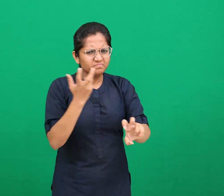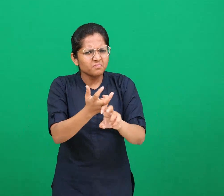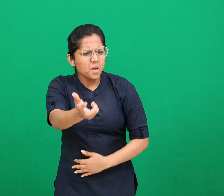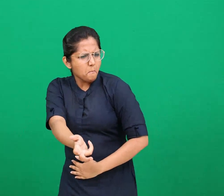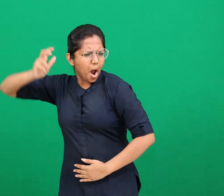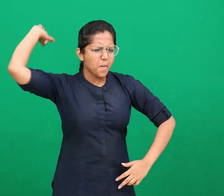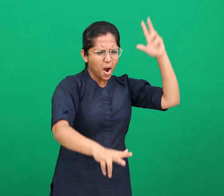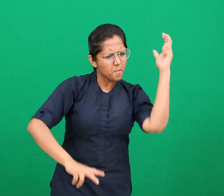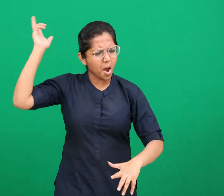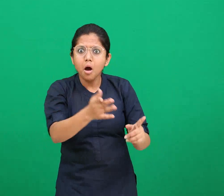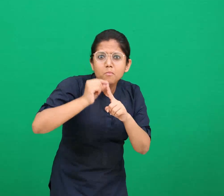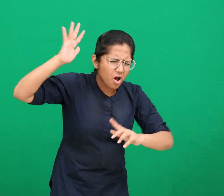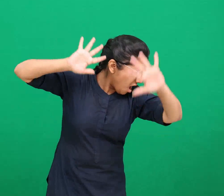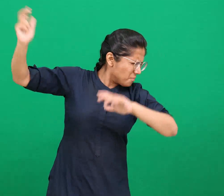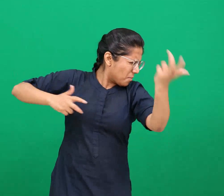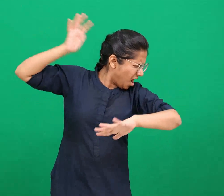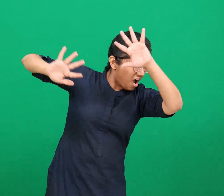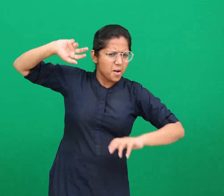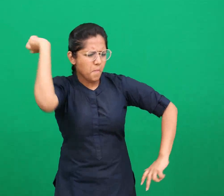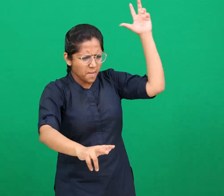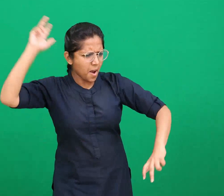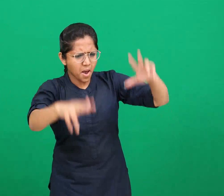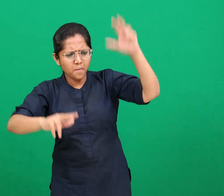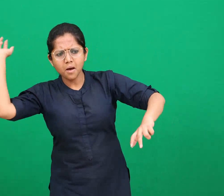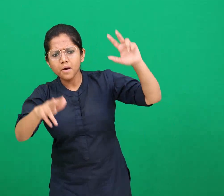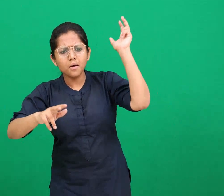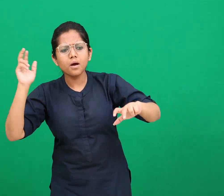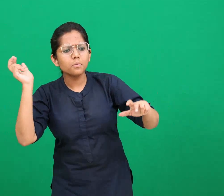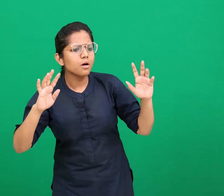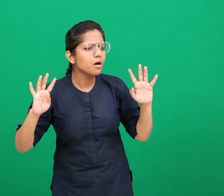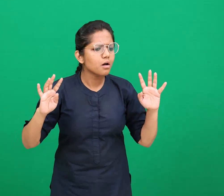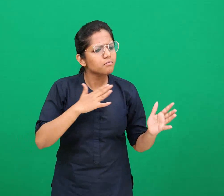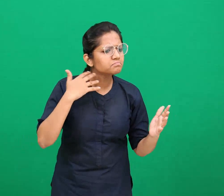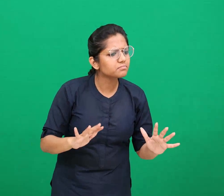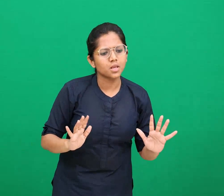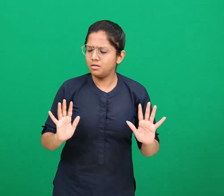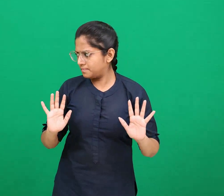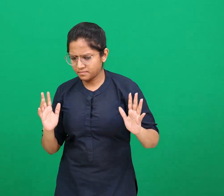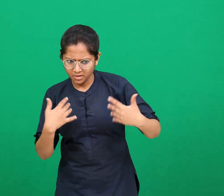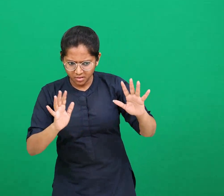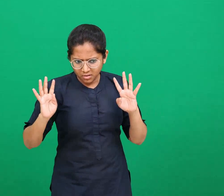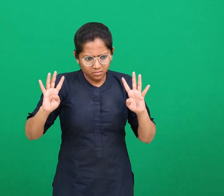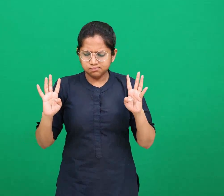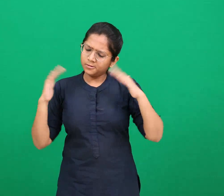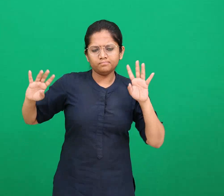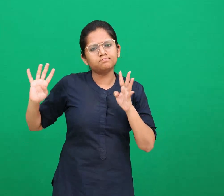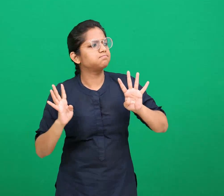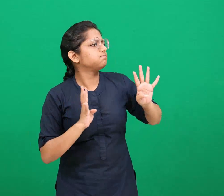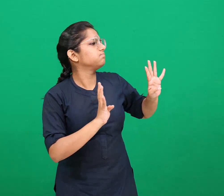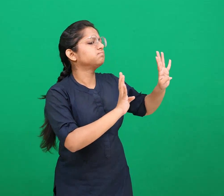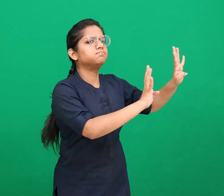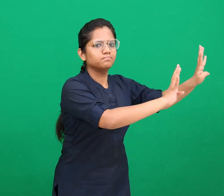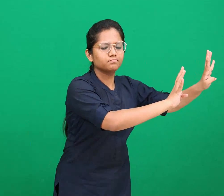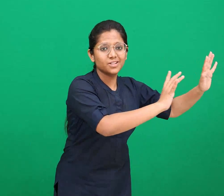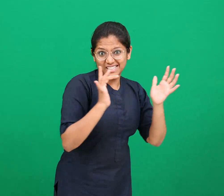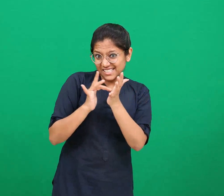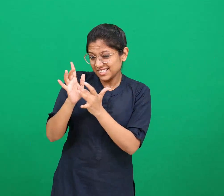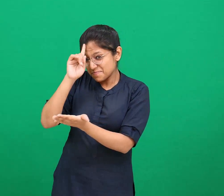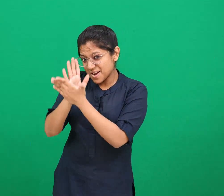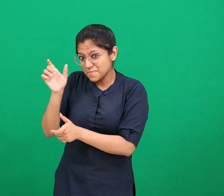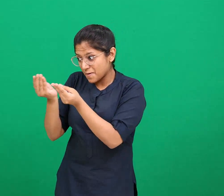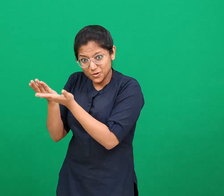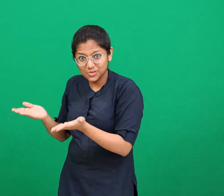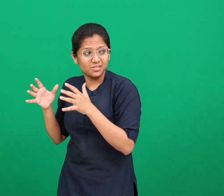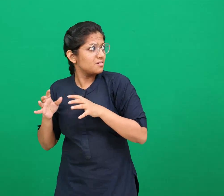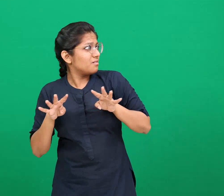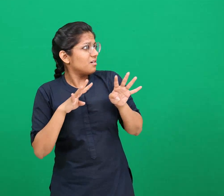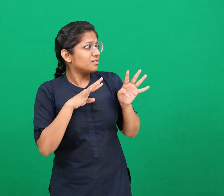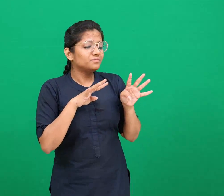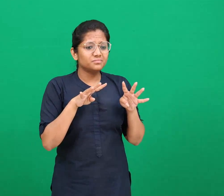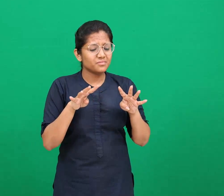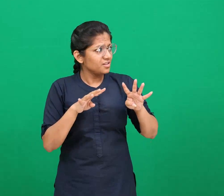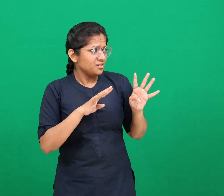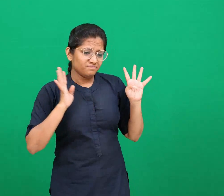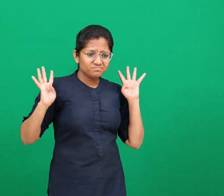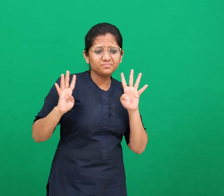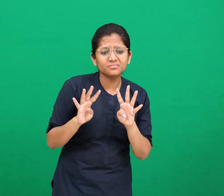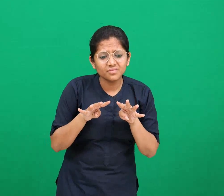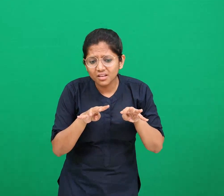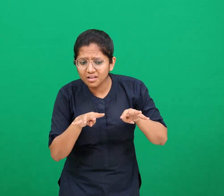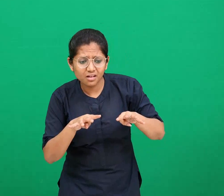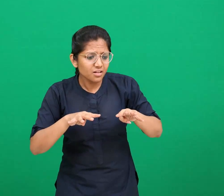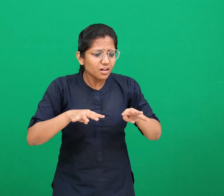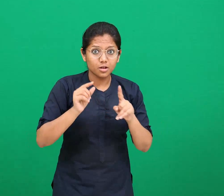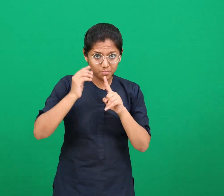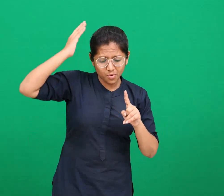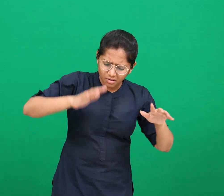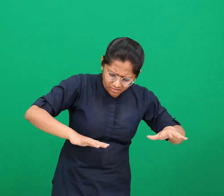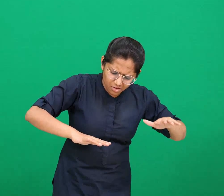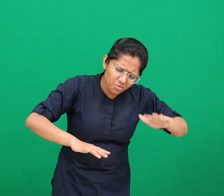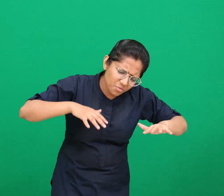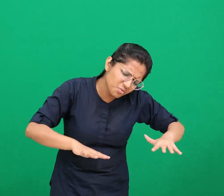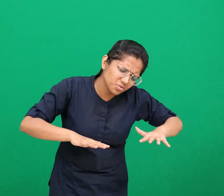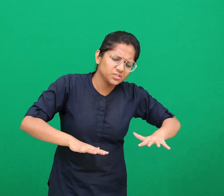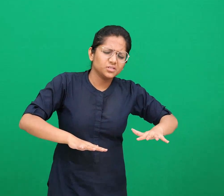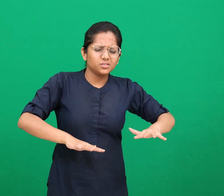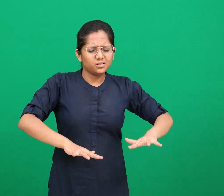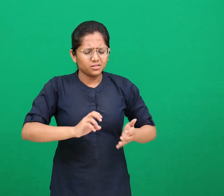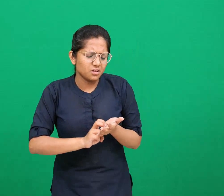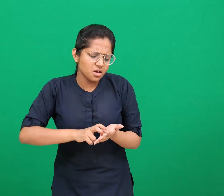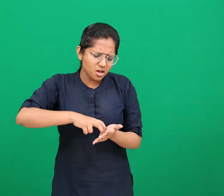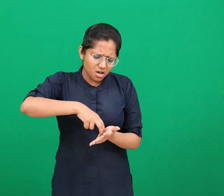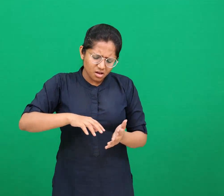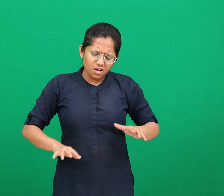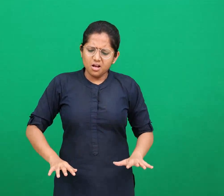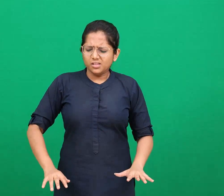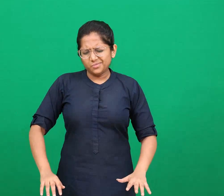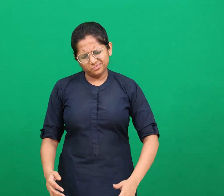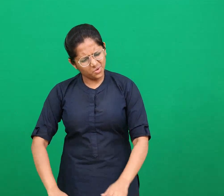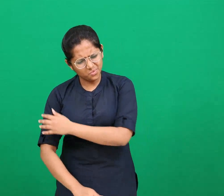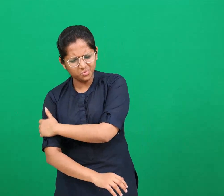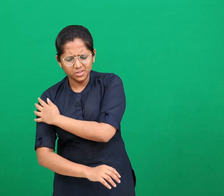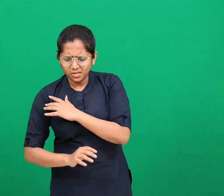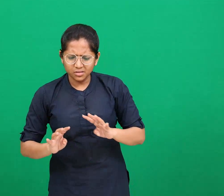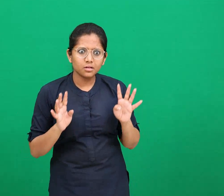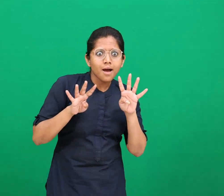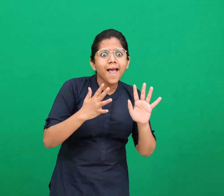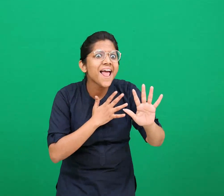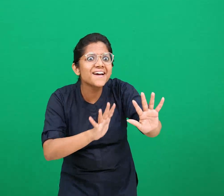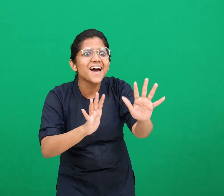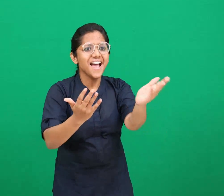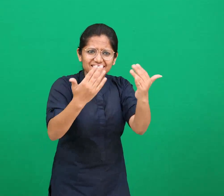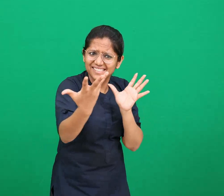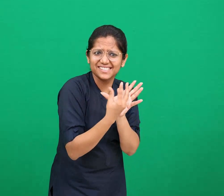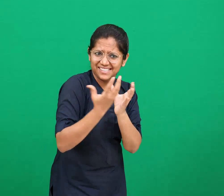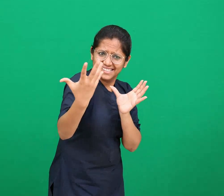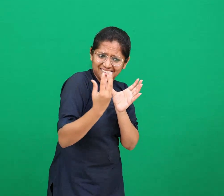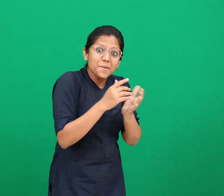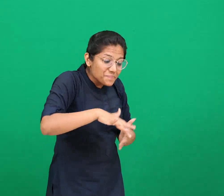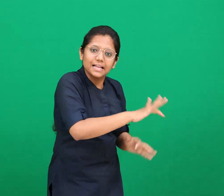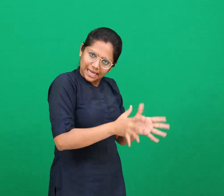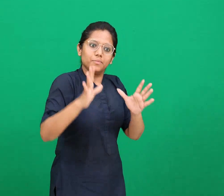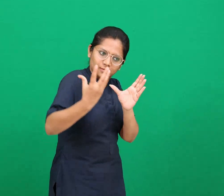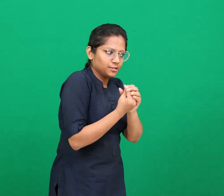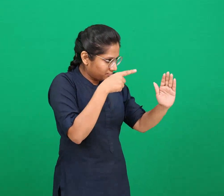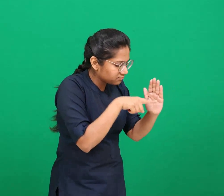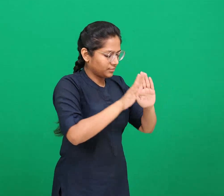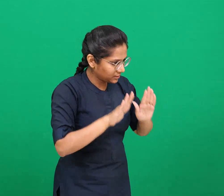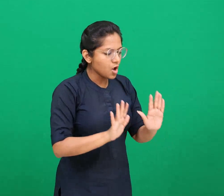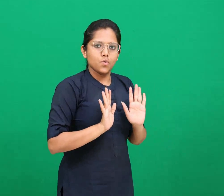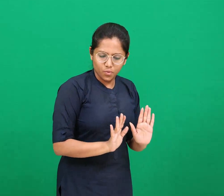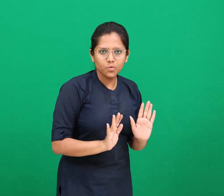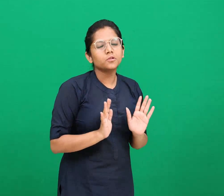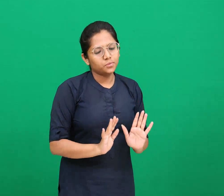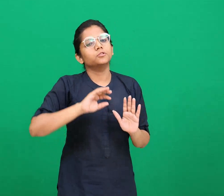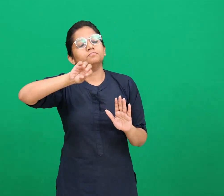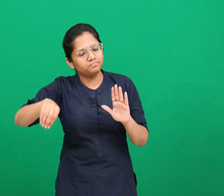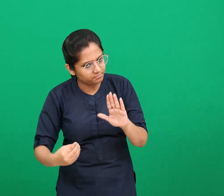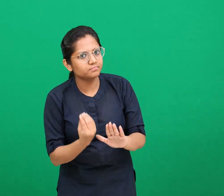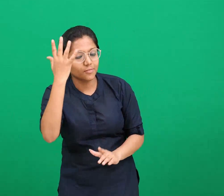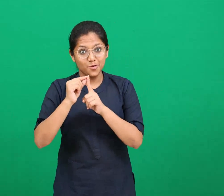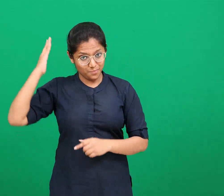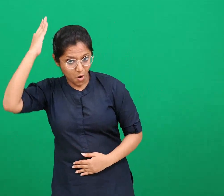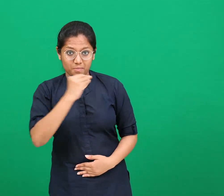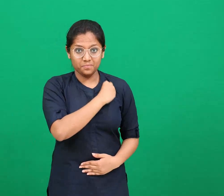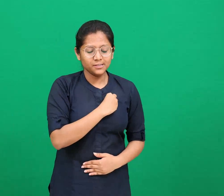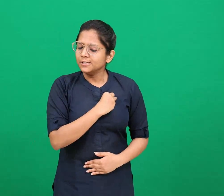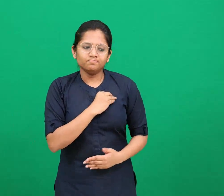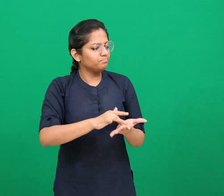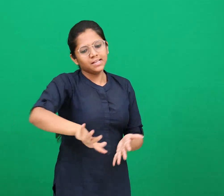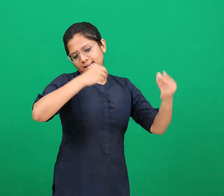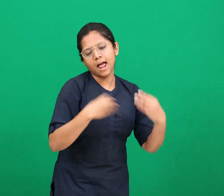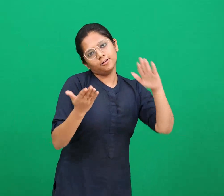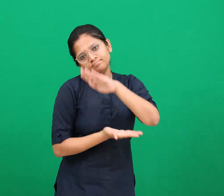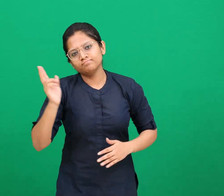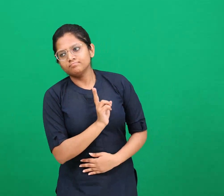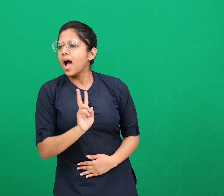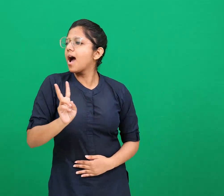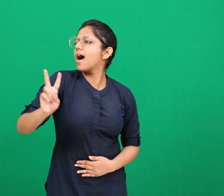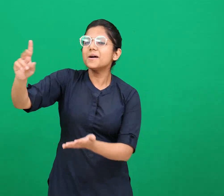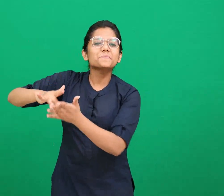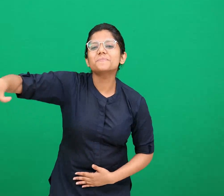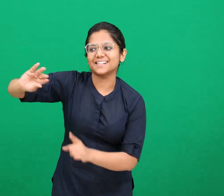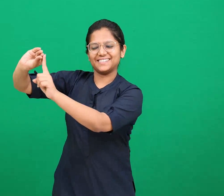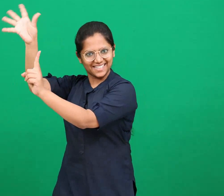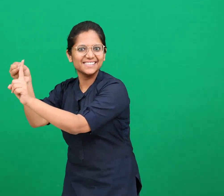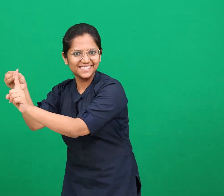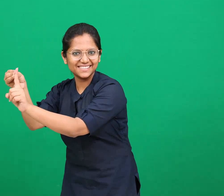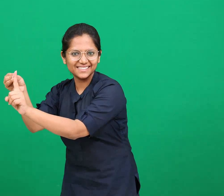They stoned Paul and dragged him outside the city, presuming he was dead. But after the disciples had gathered around him, he got up and went back into the city.